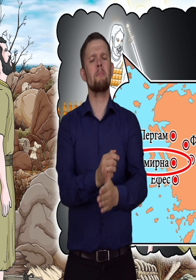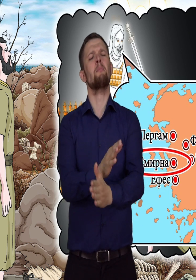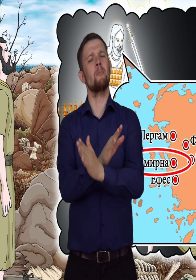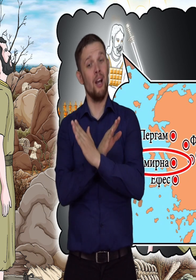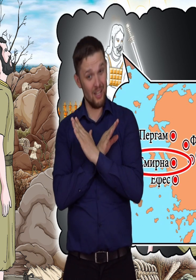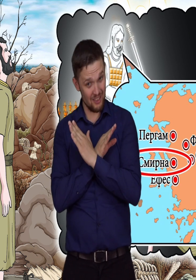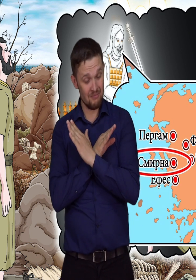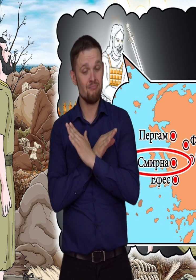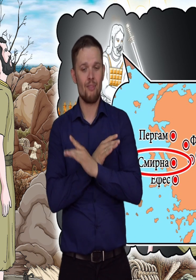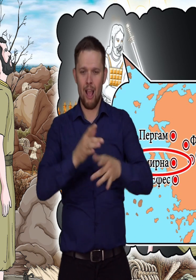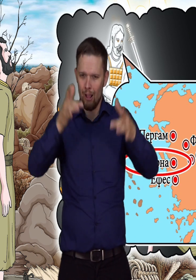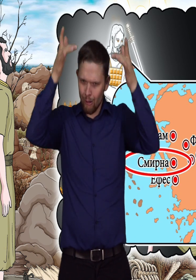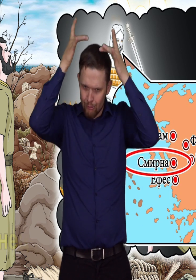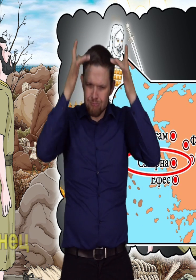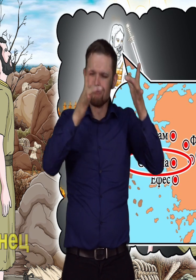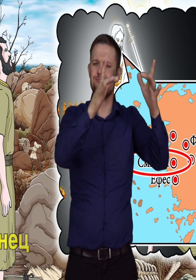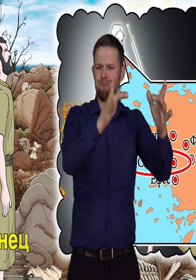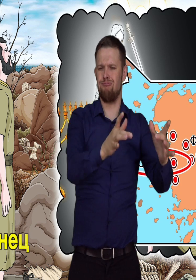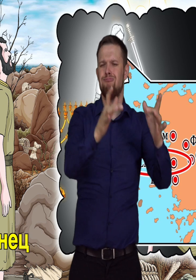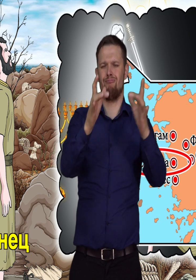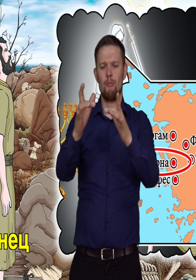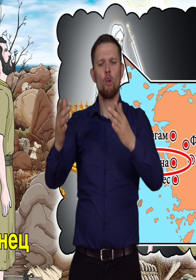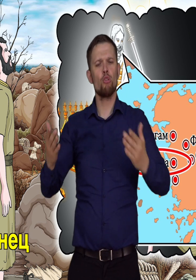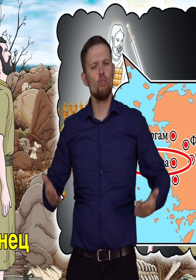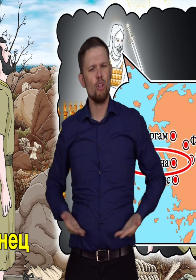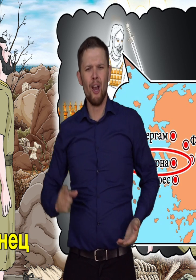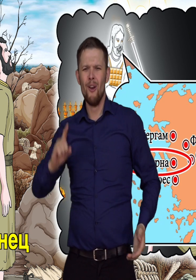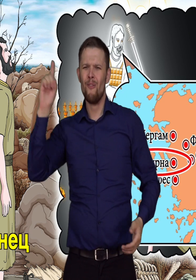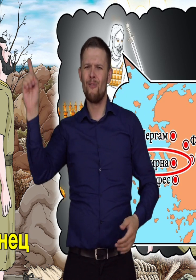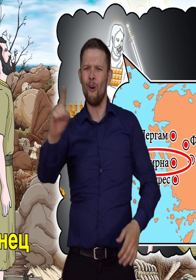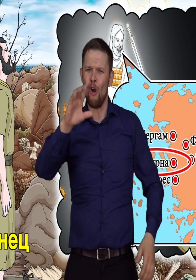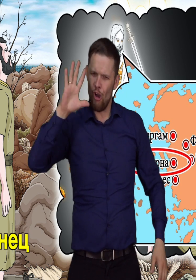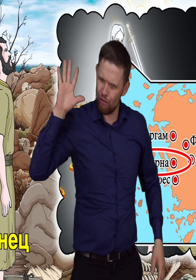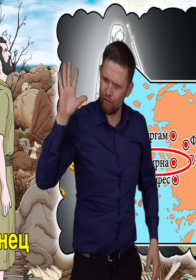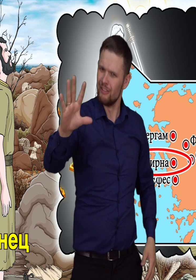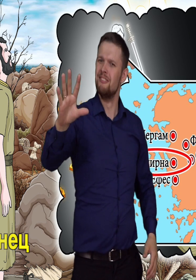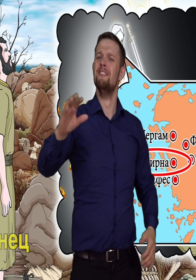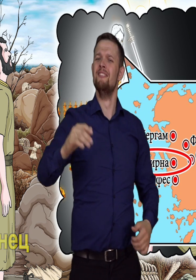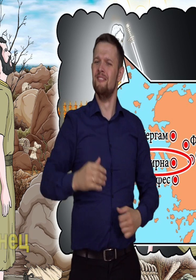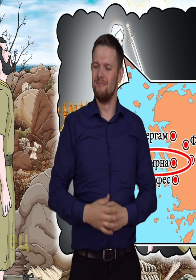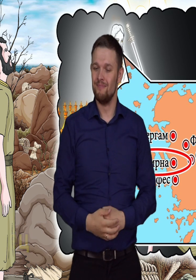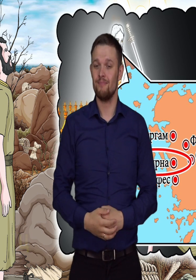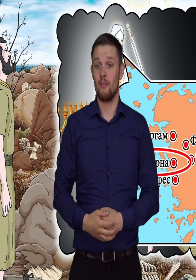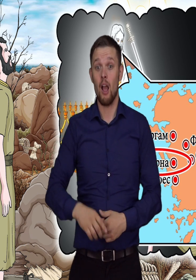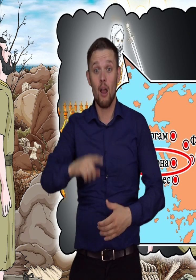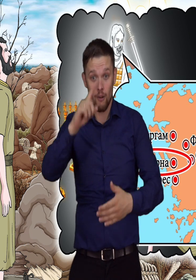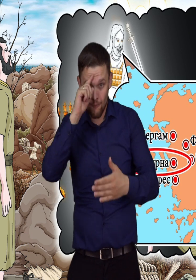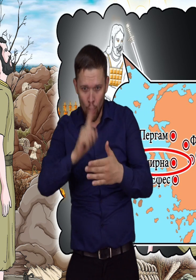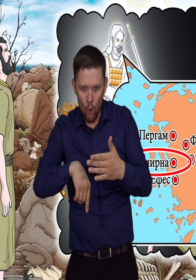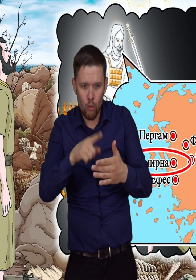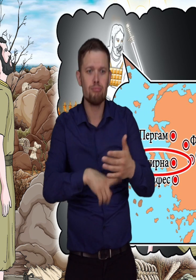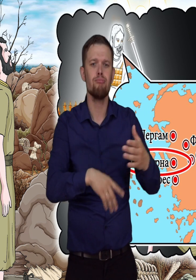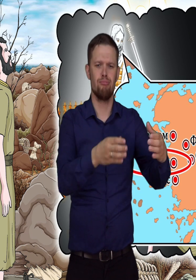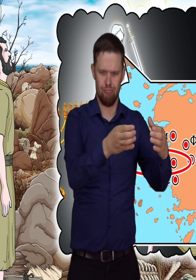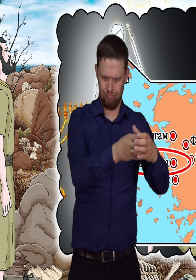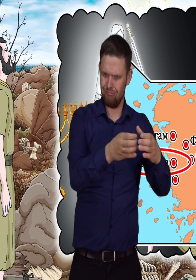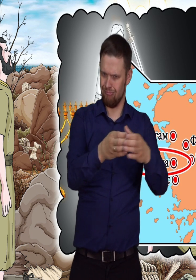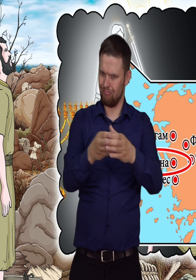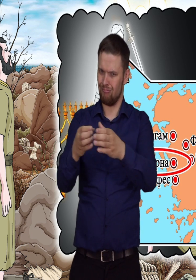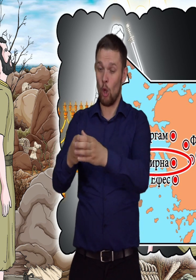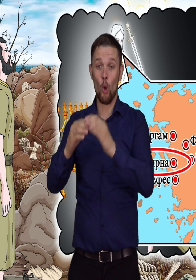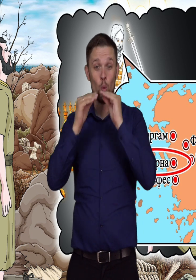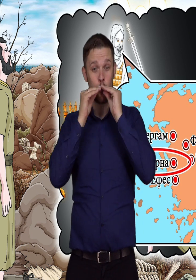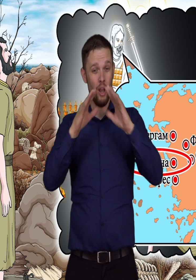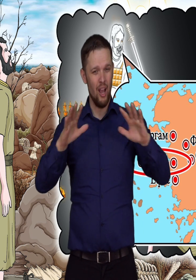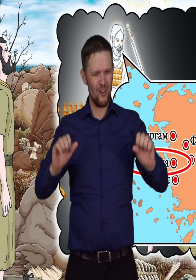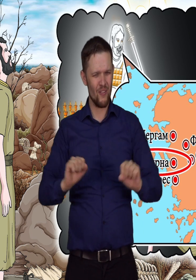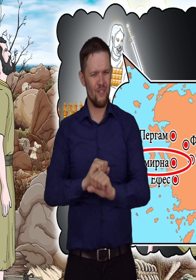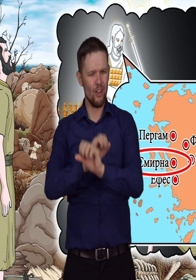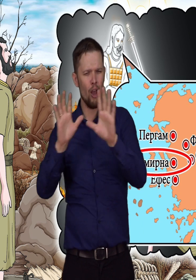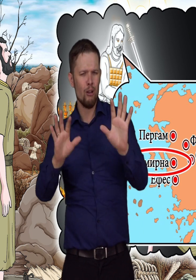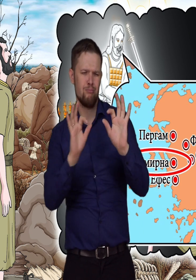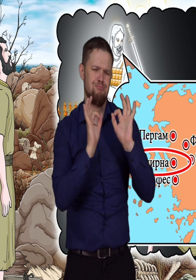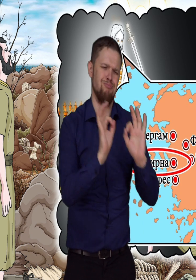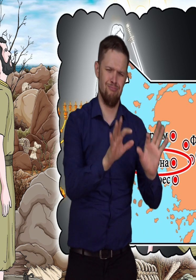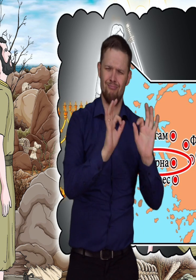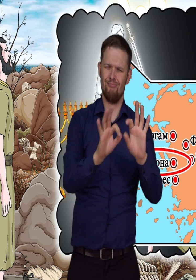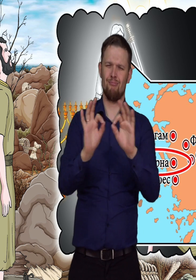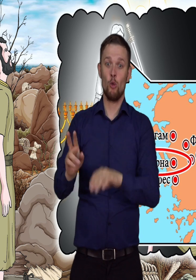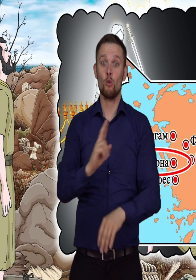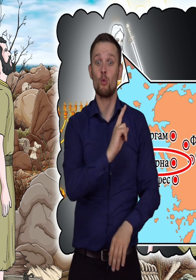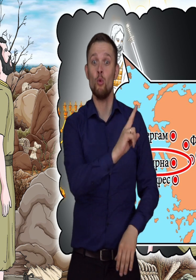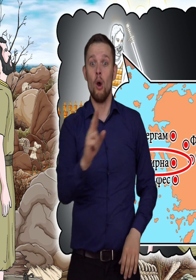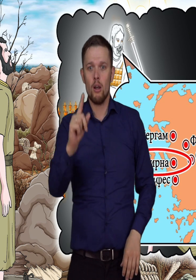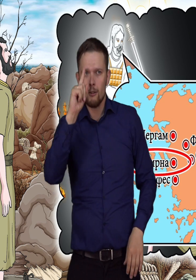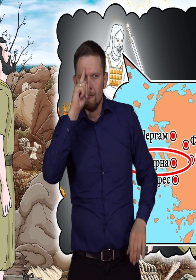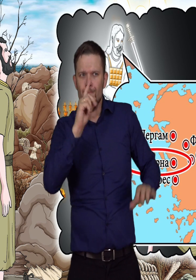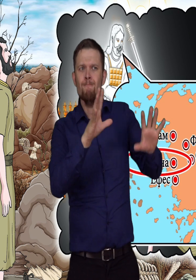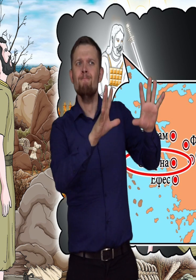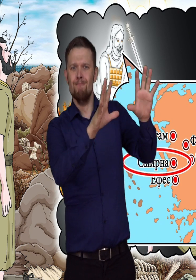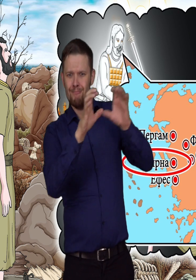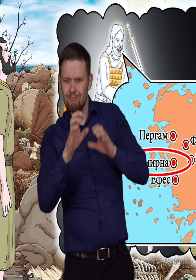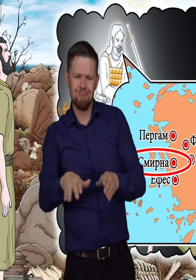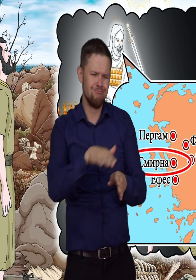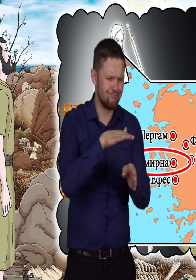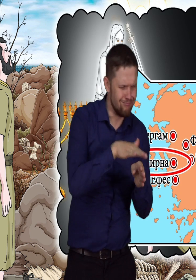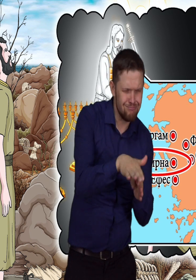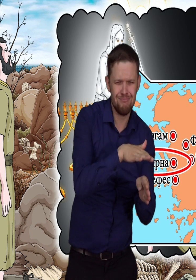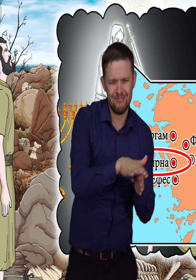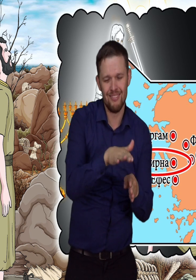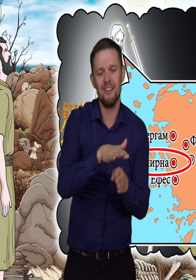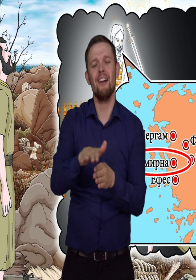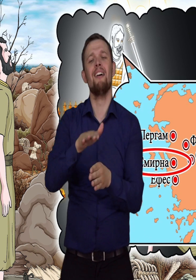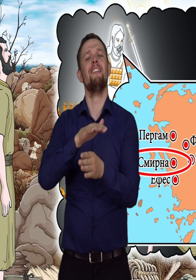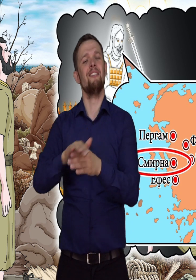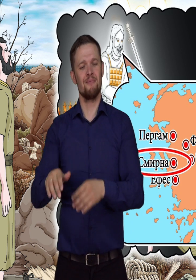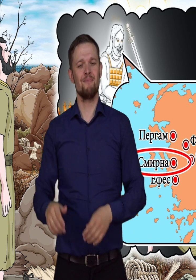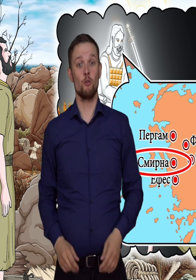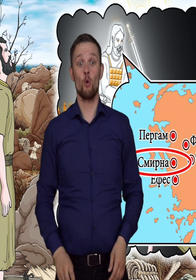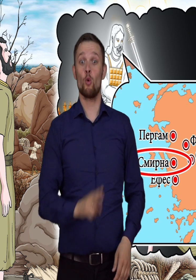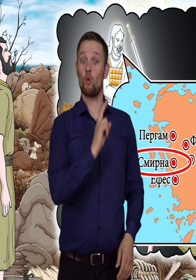Be faithful even unto death, and I will give you the crown of life.